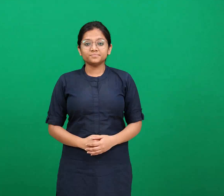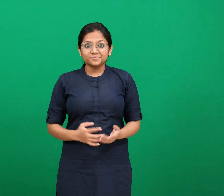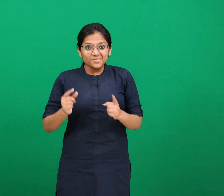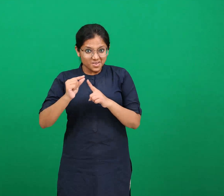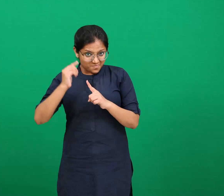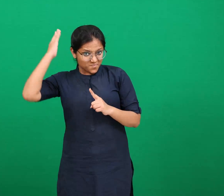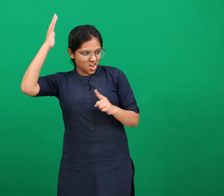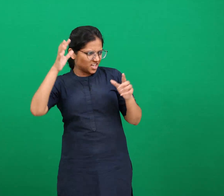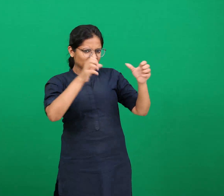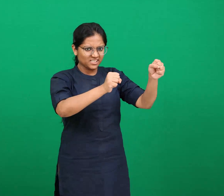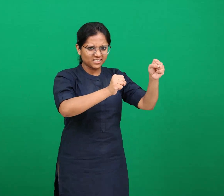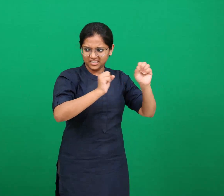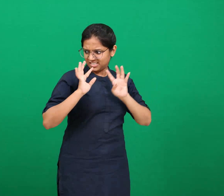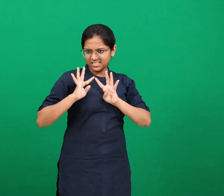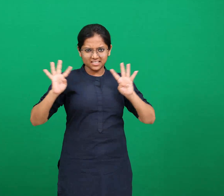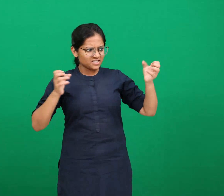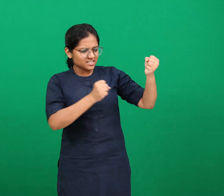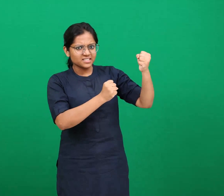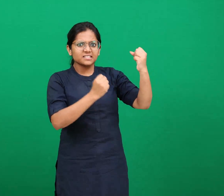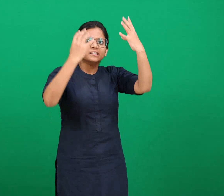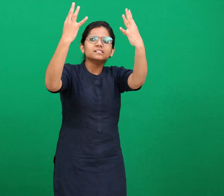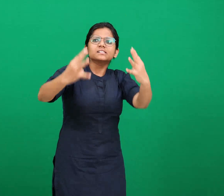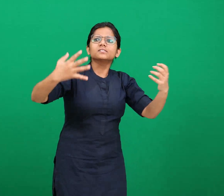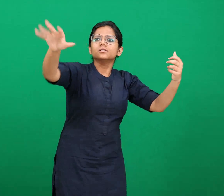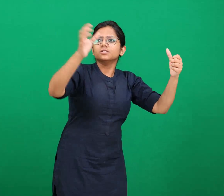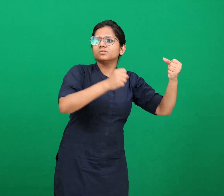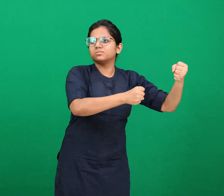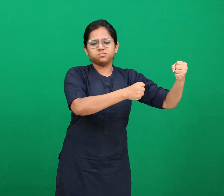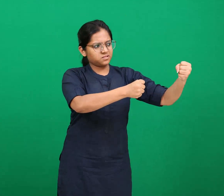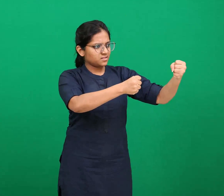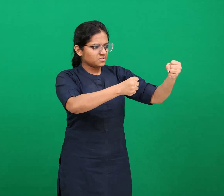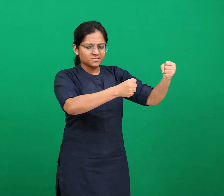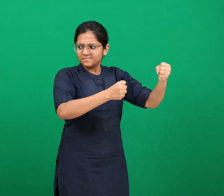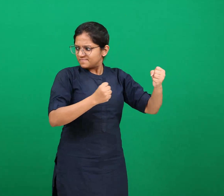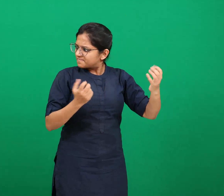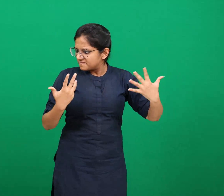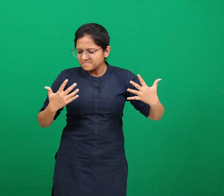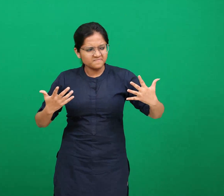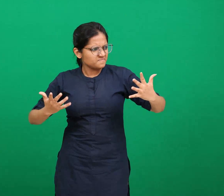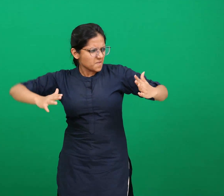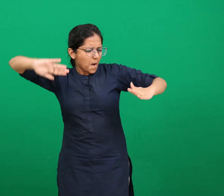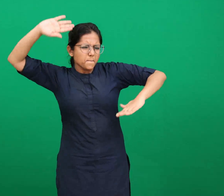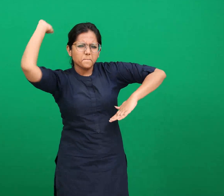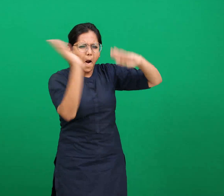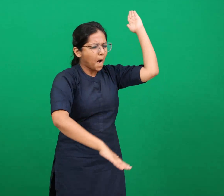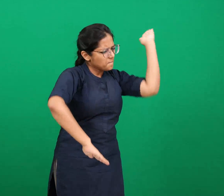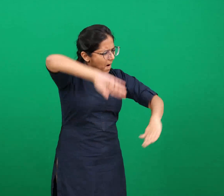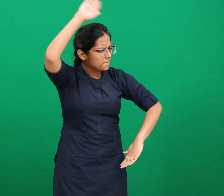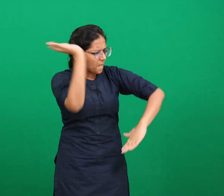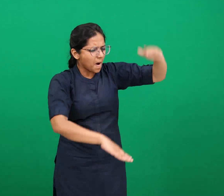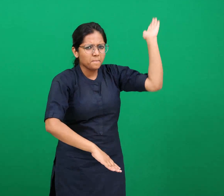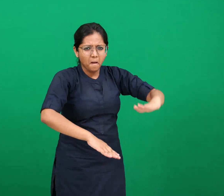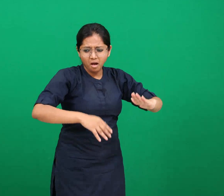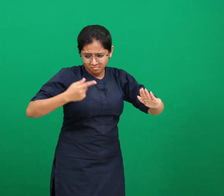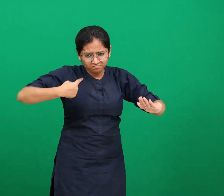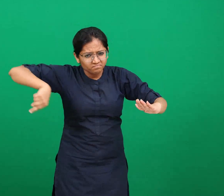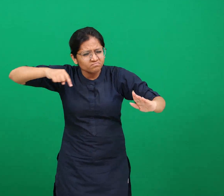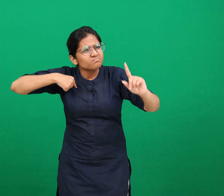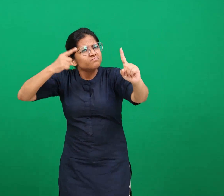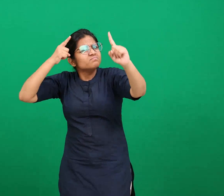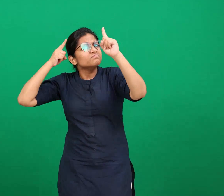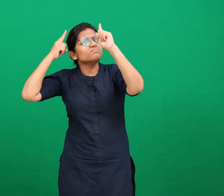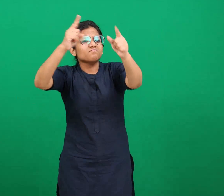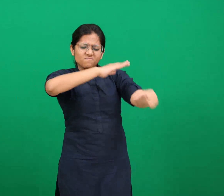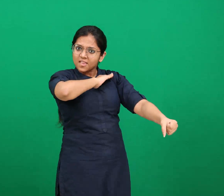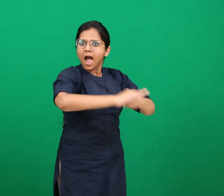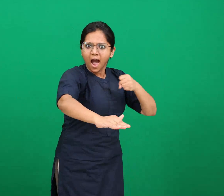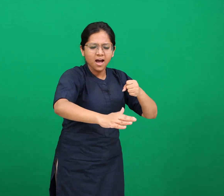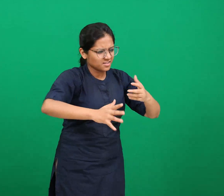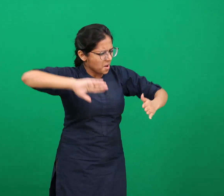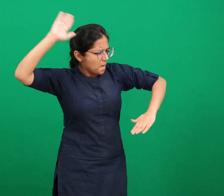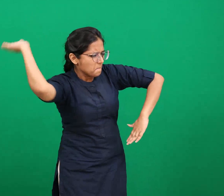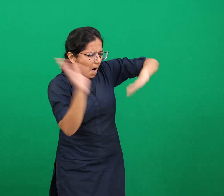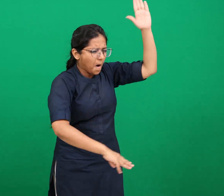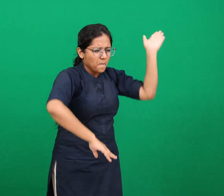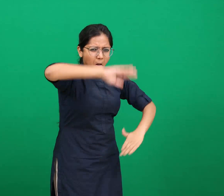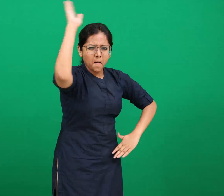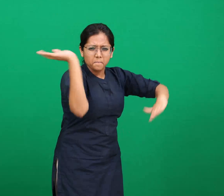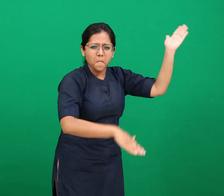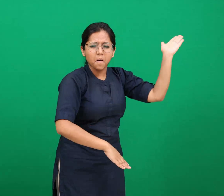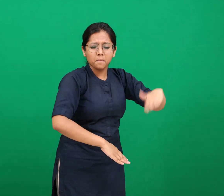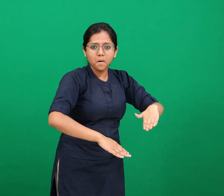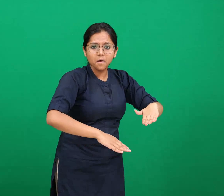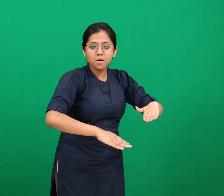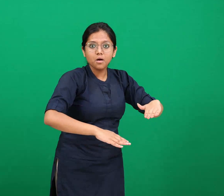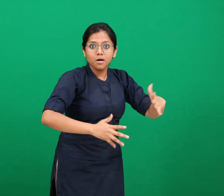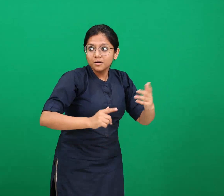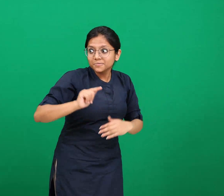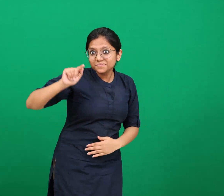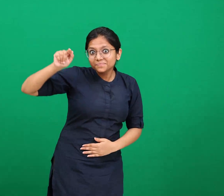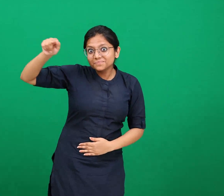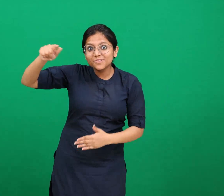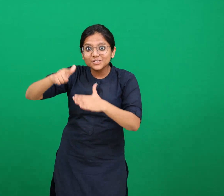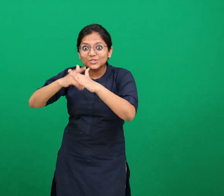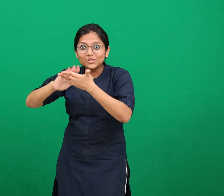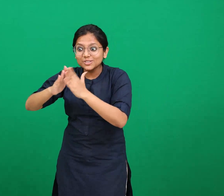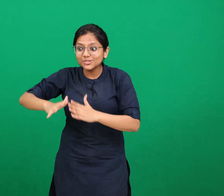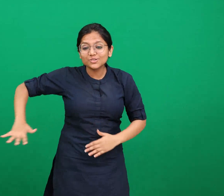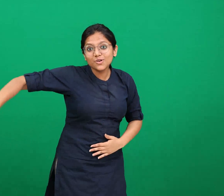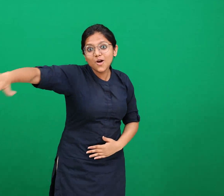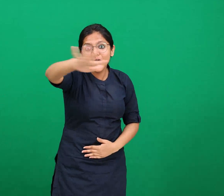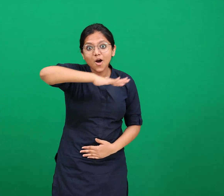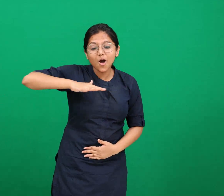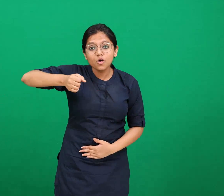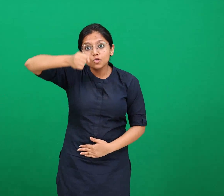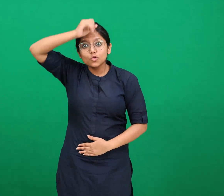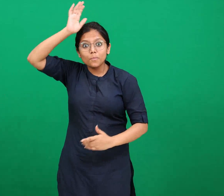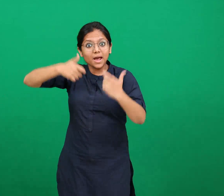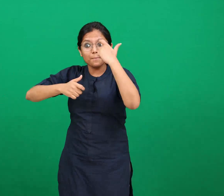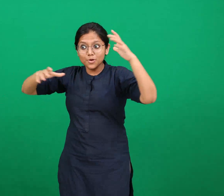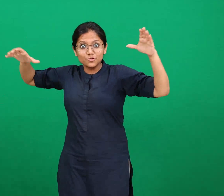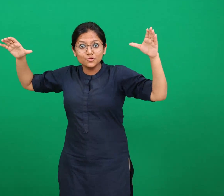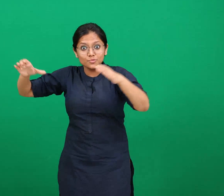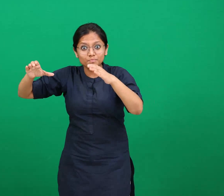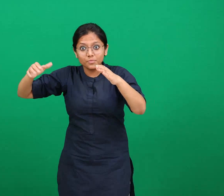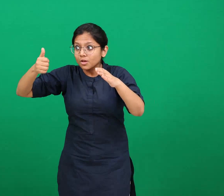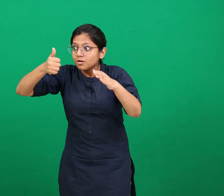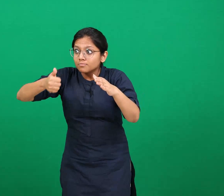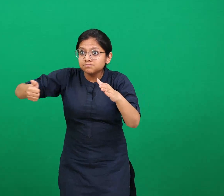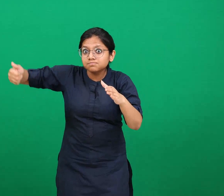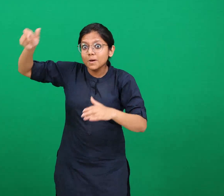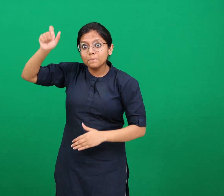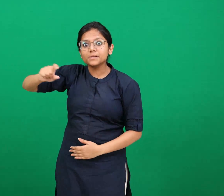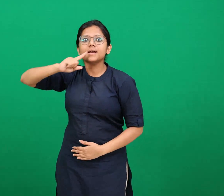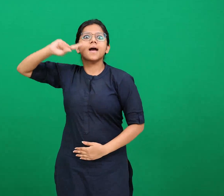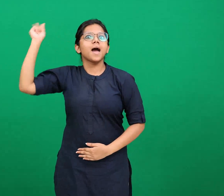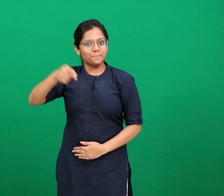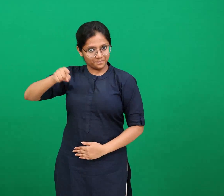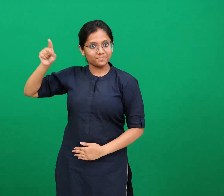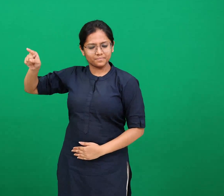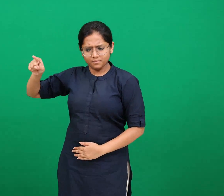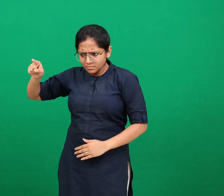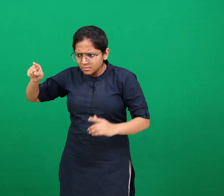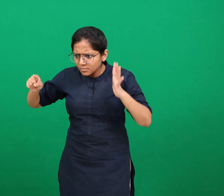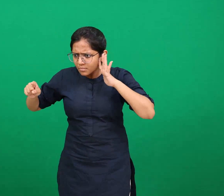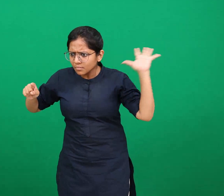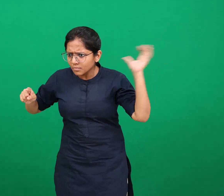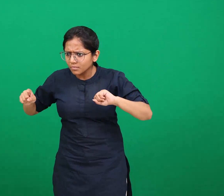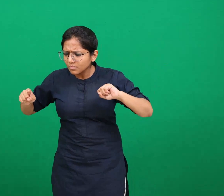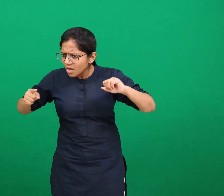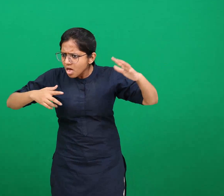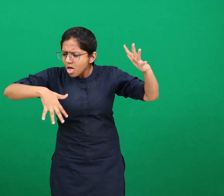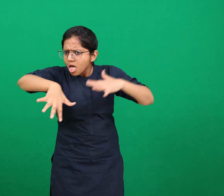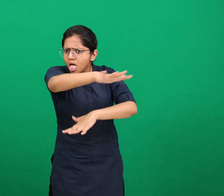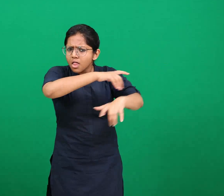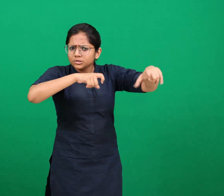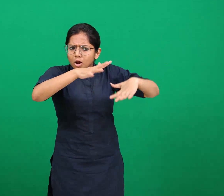While they were trying to kill him, the commander of the Roman regiment received a report that all Jerusalem was in turmoil.